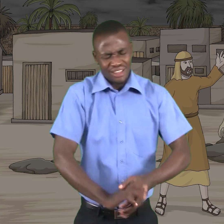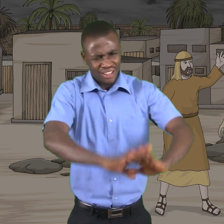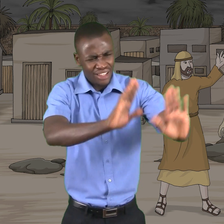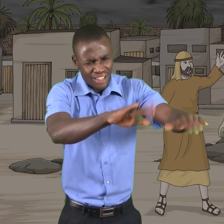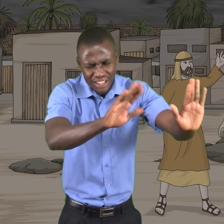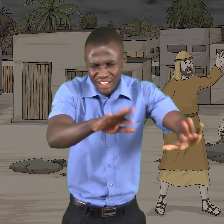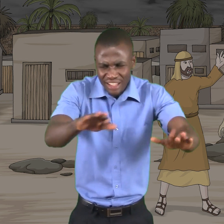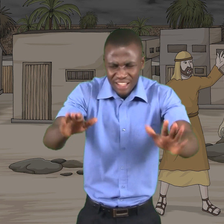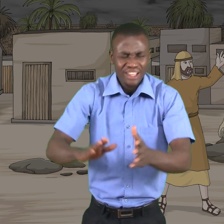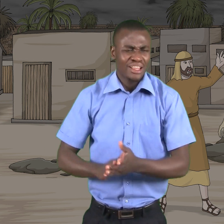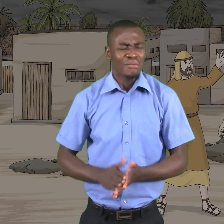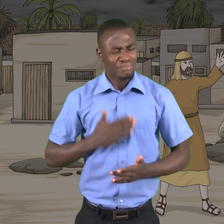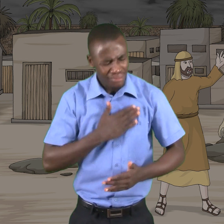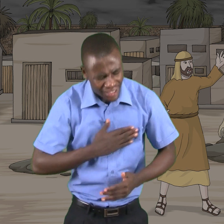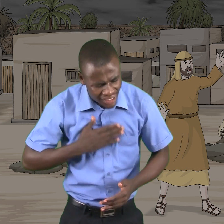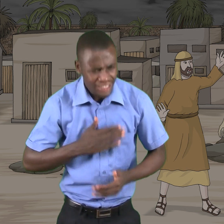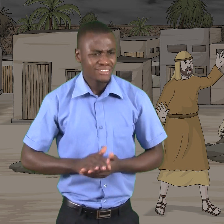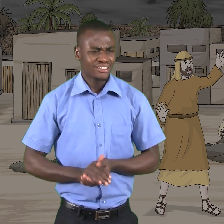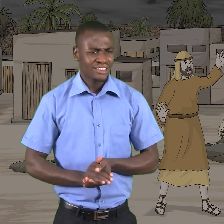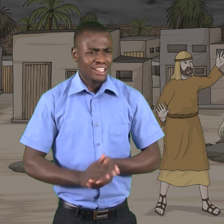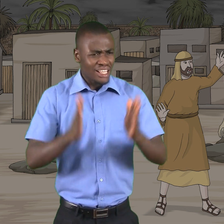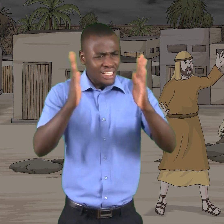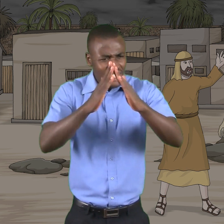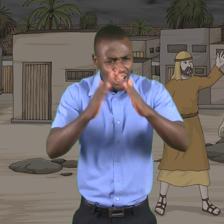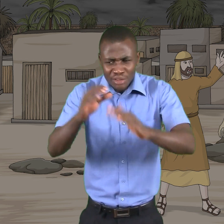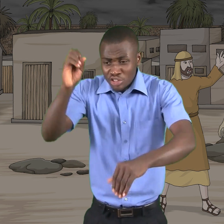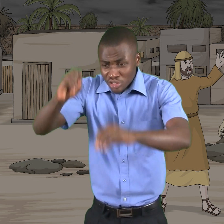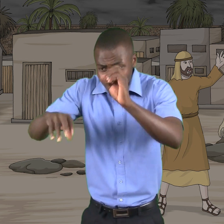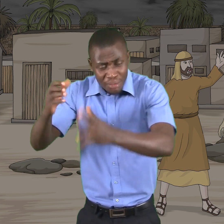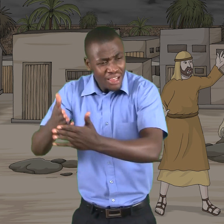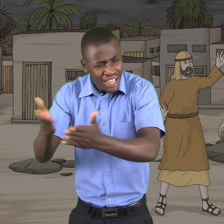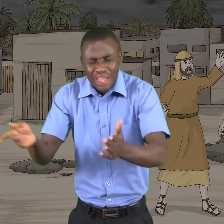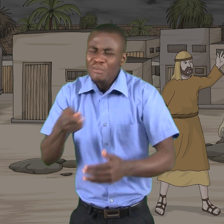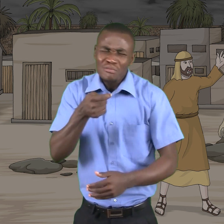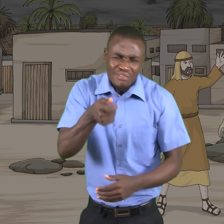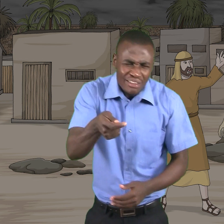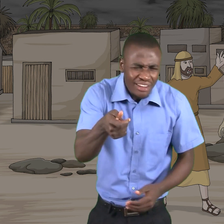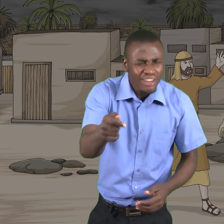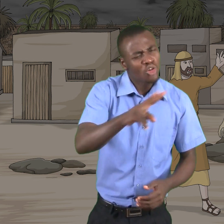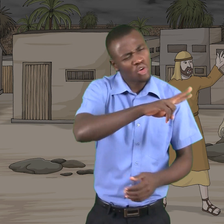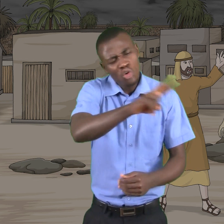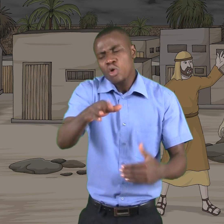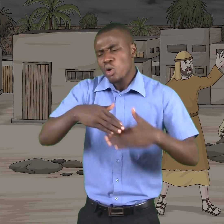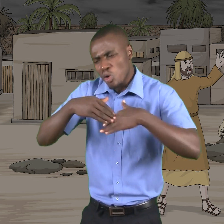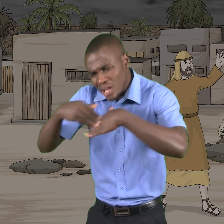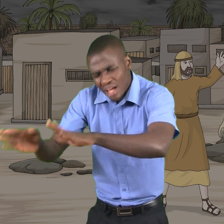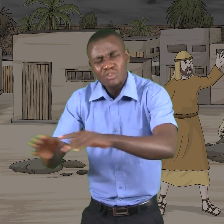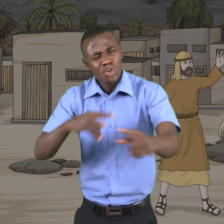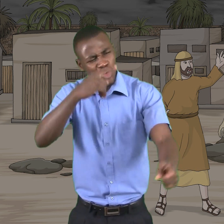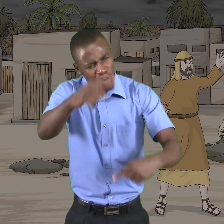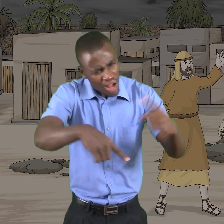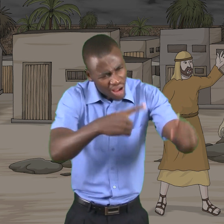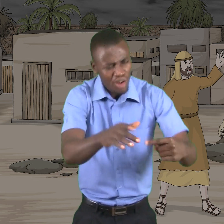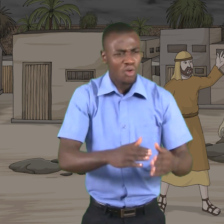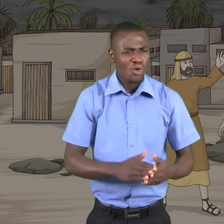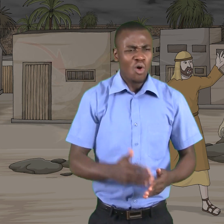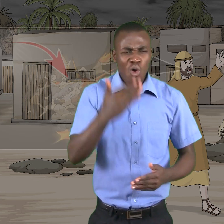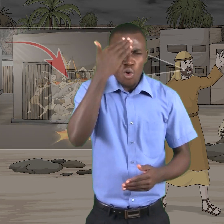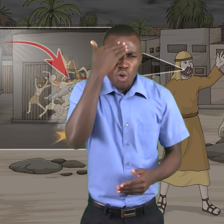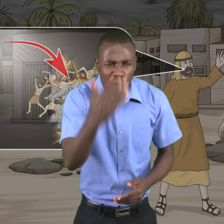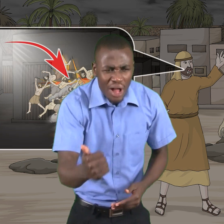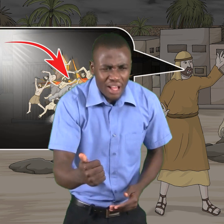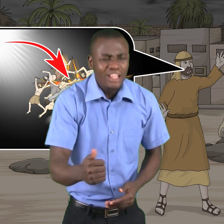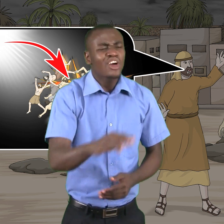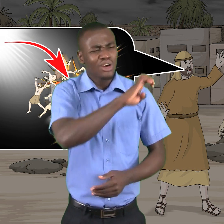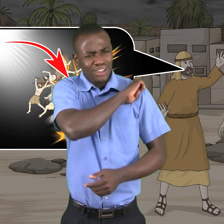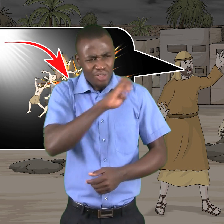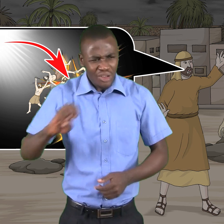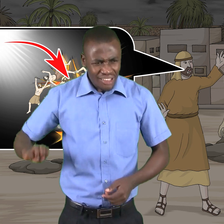“Get up,” he said.